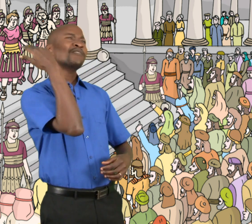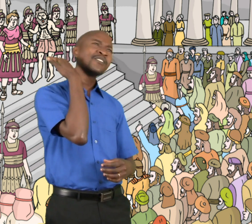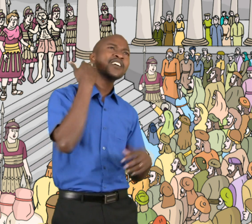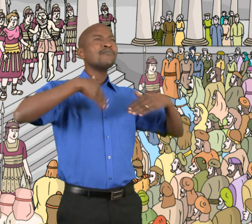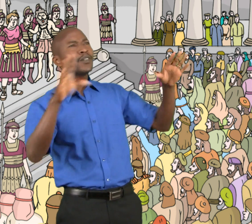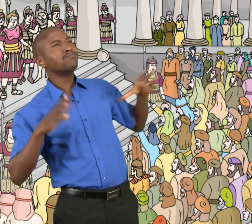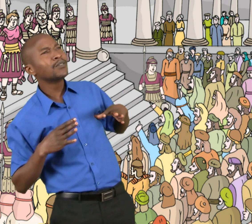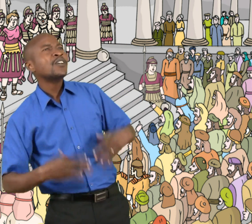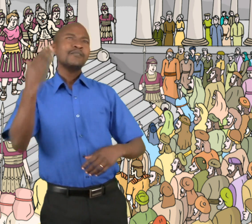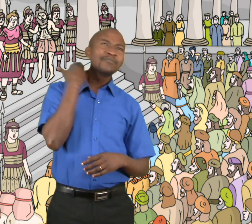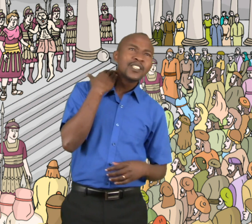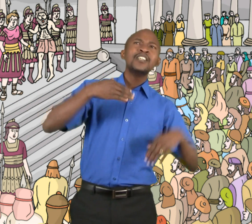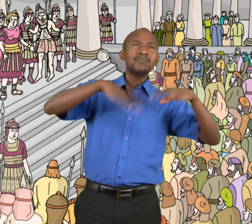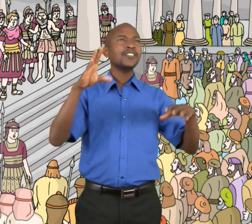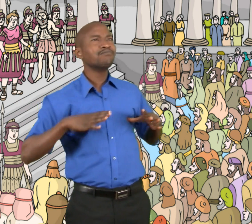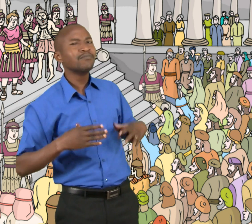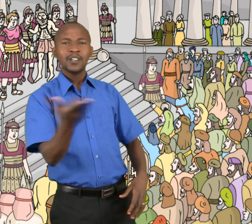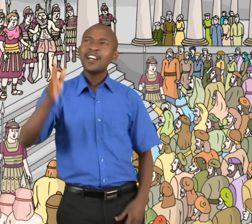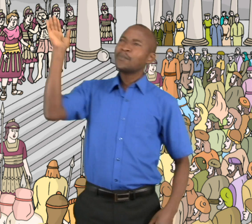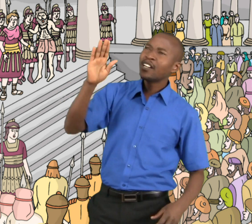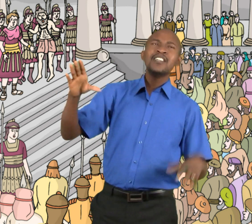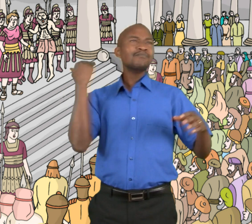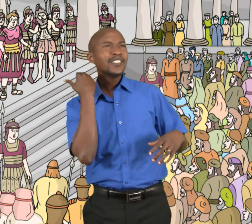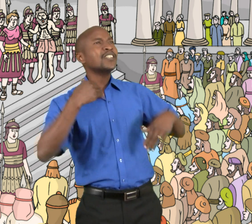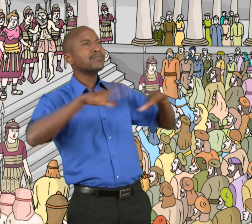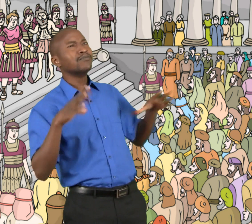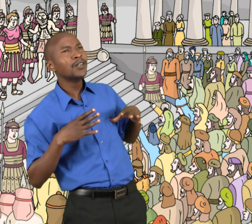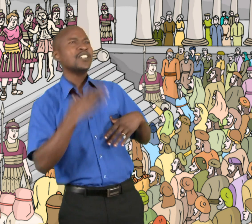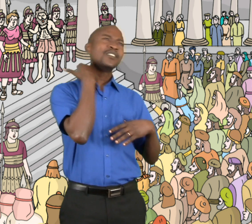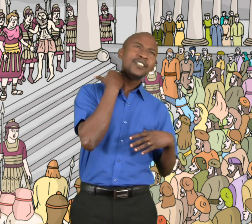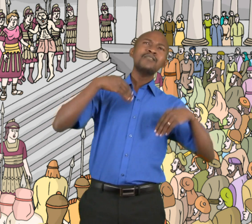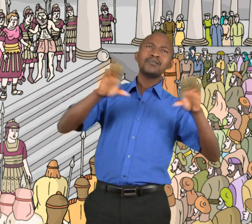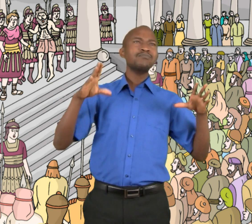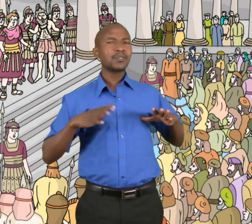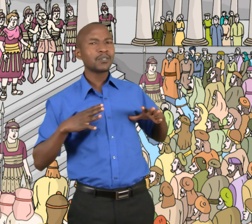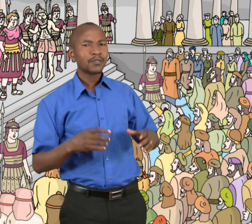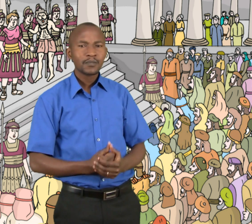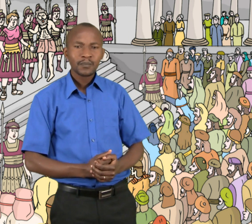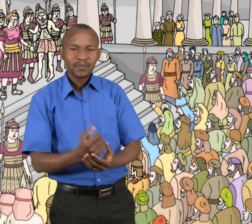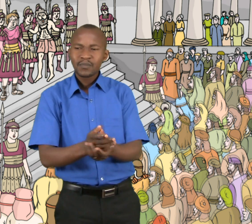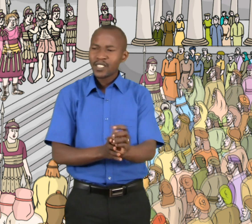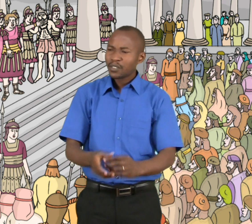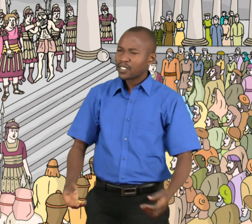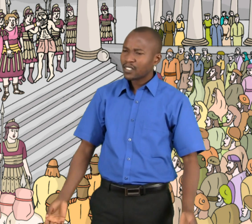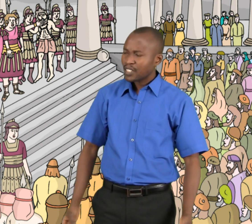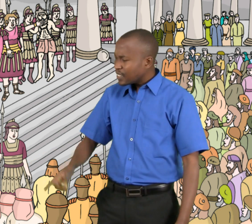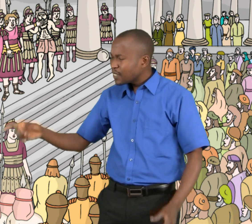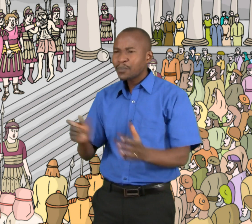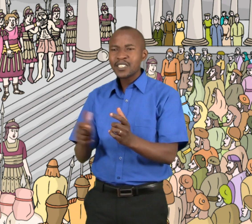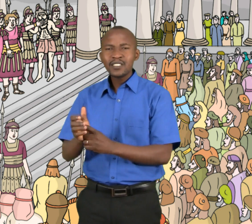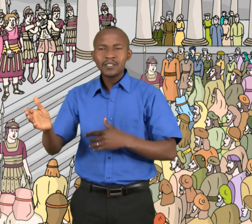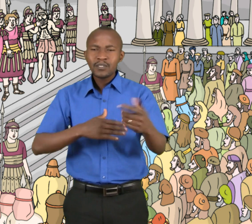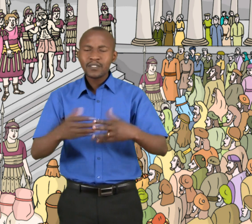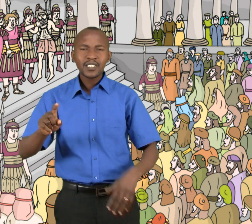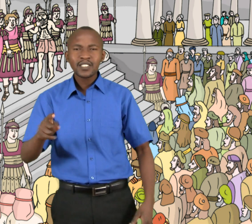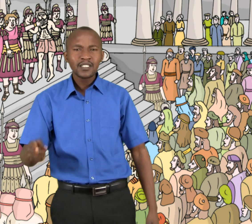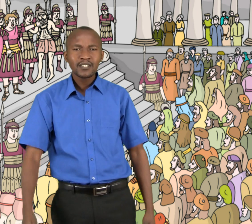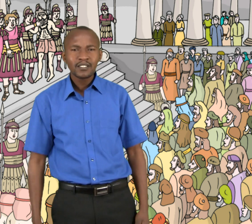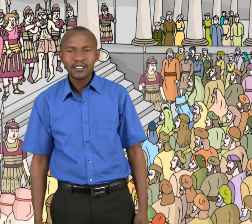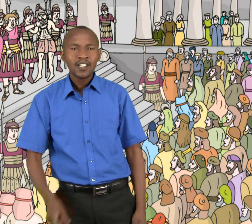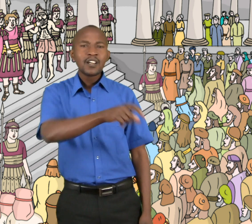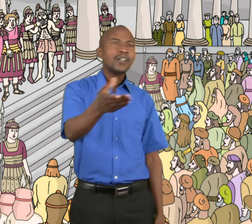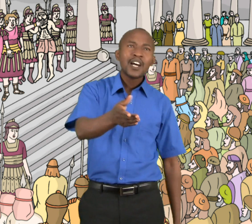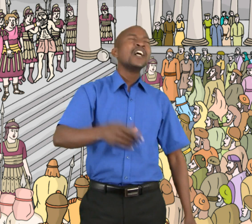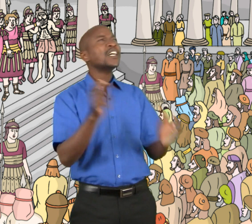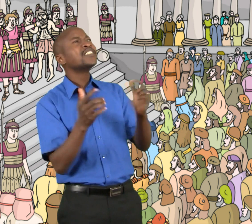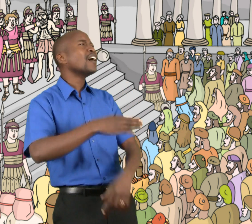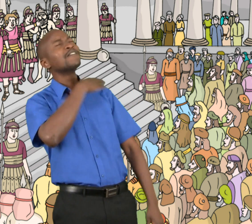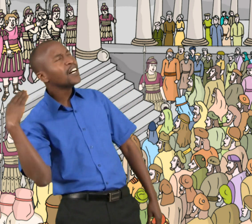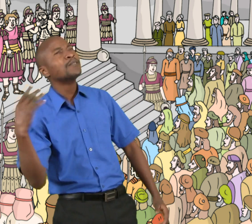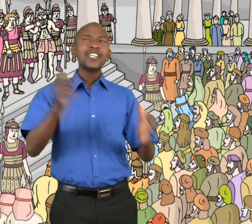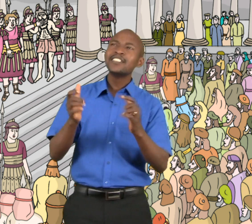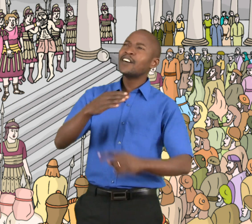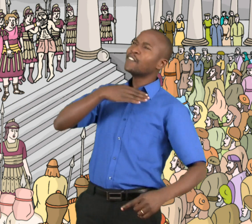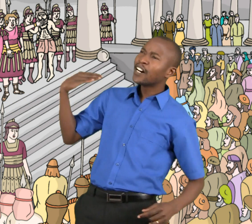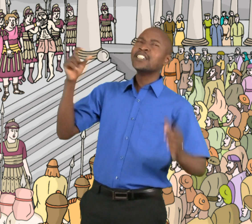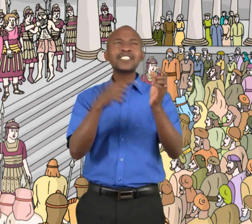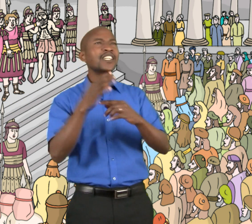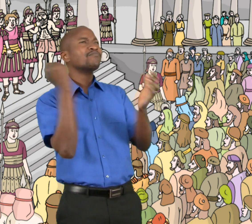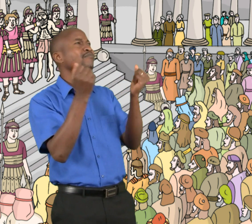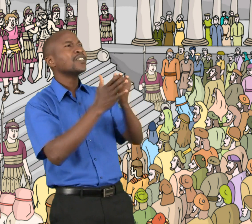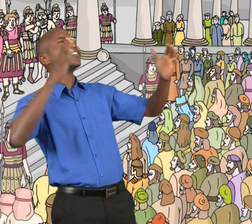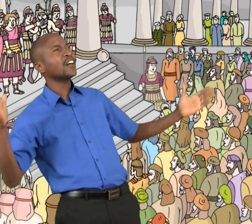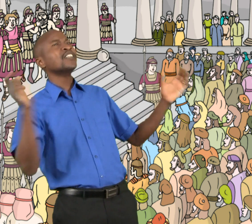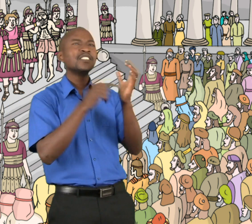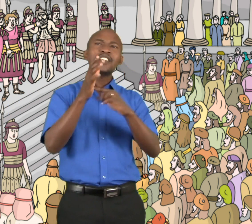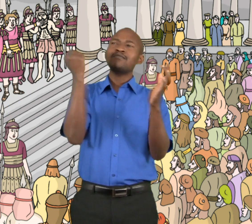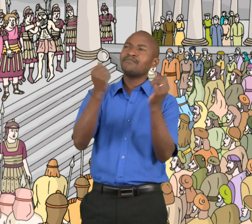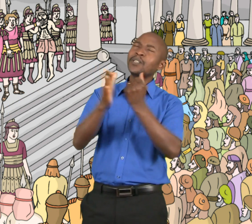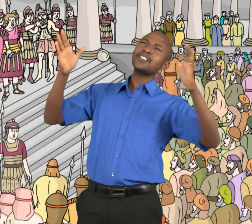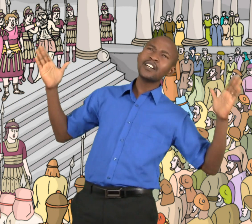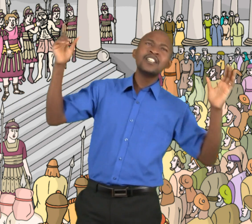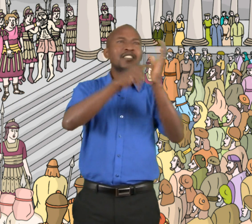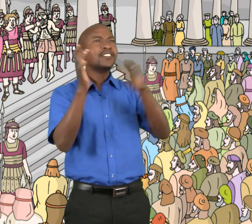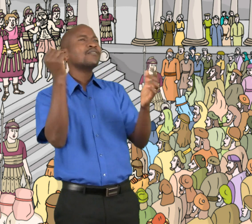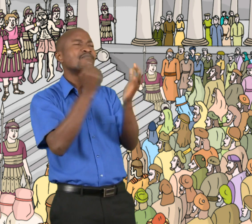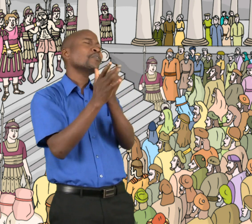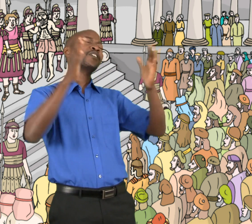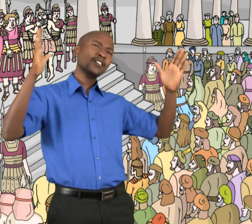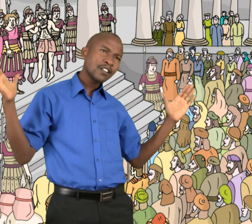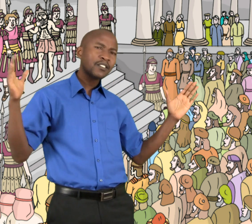“What then should I do with Jesus who is called Christ?” Pilate asked.